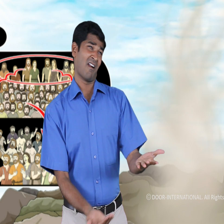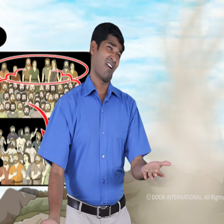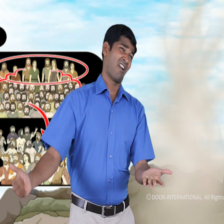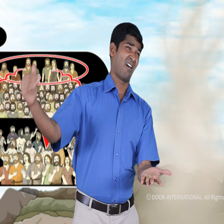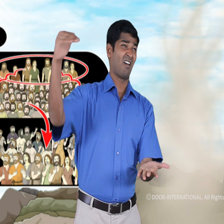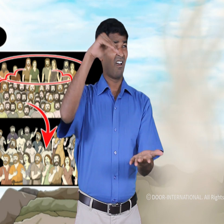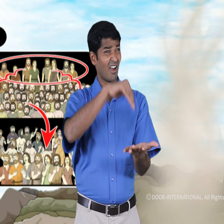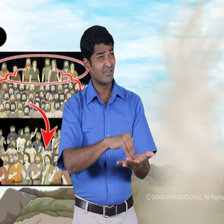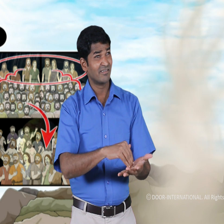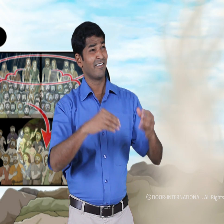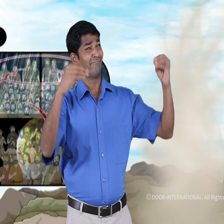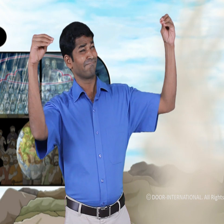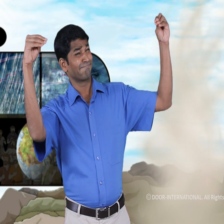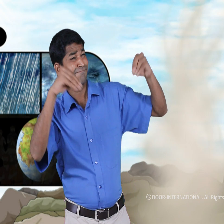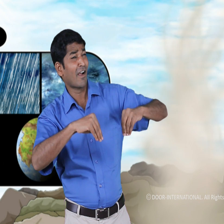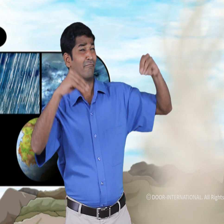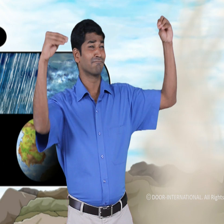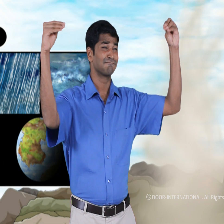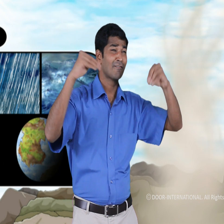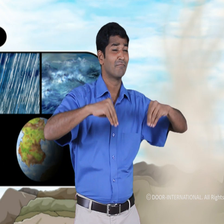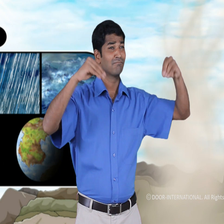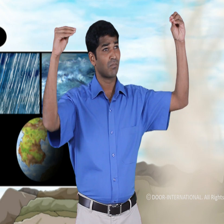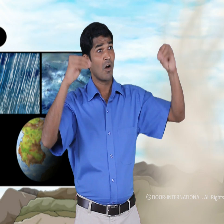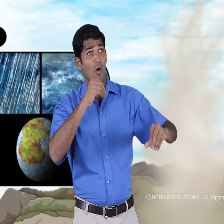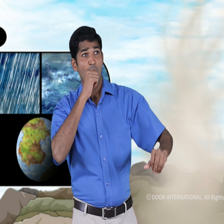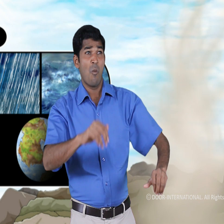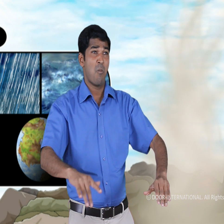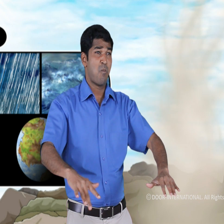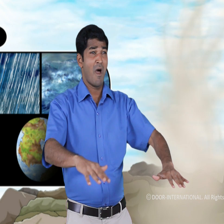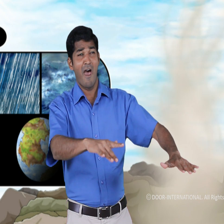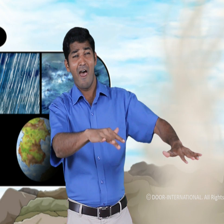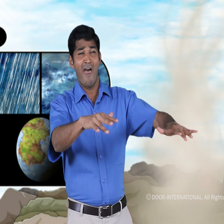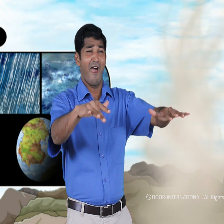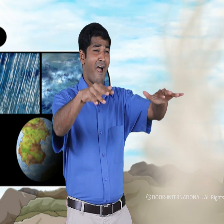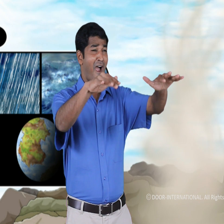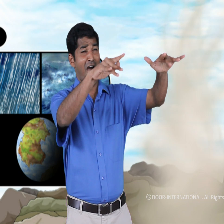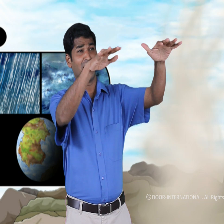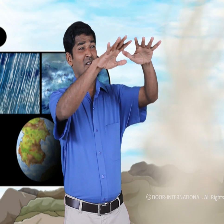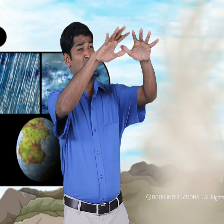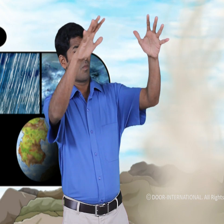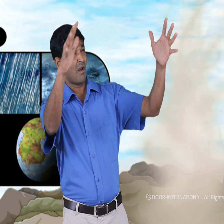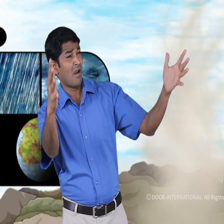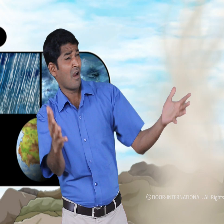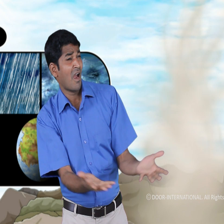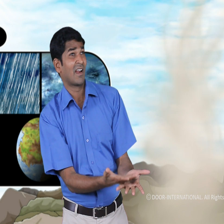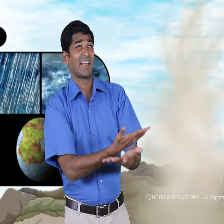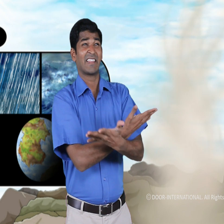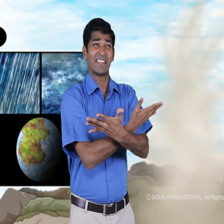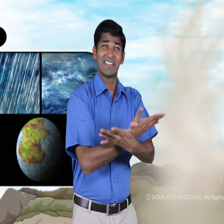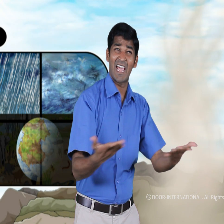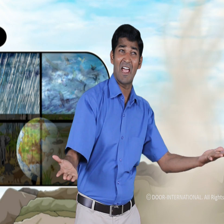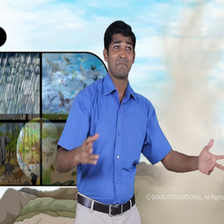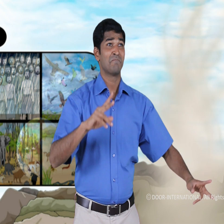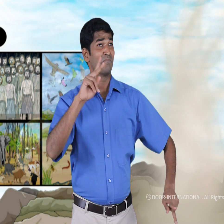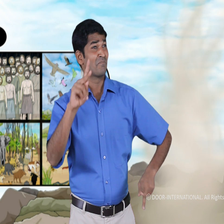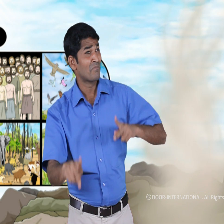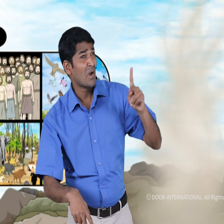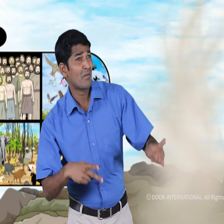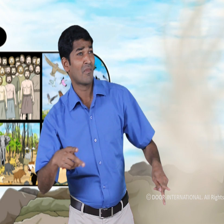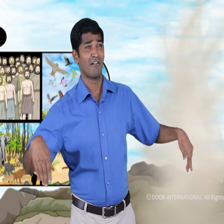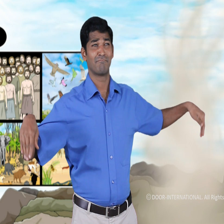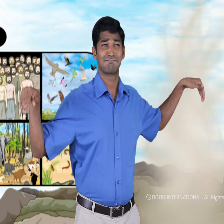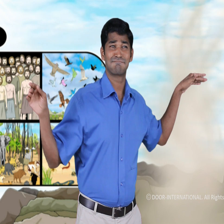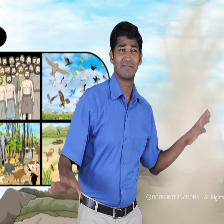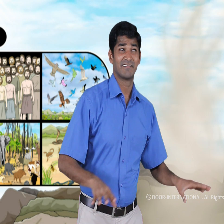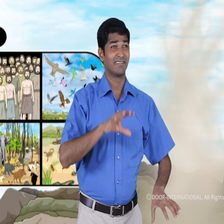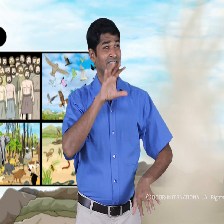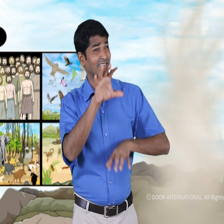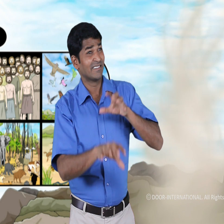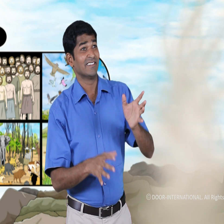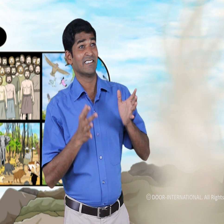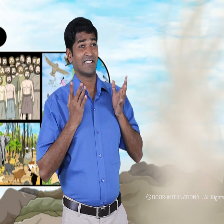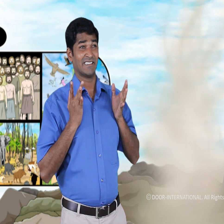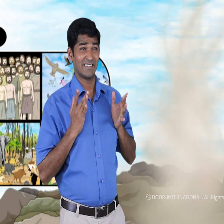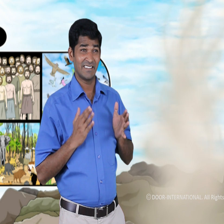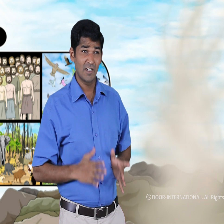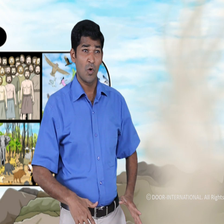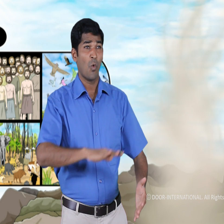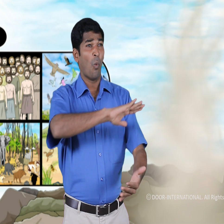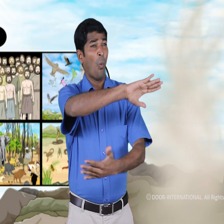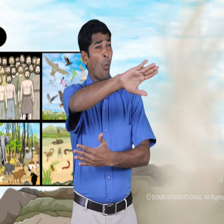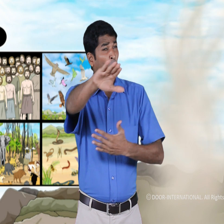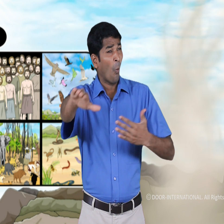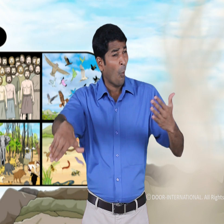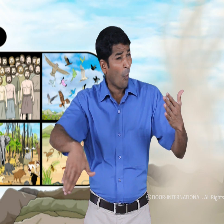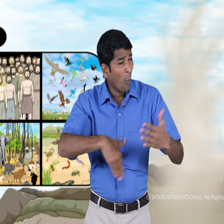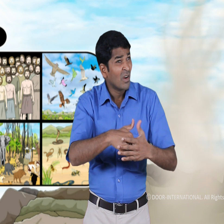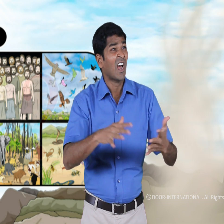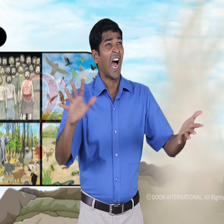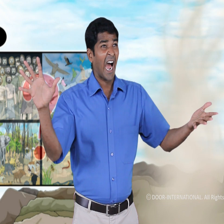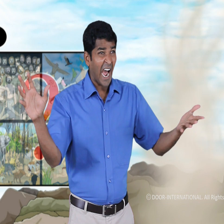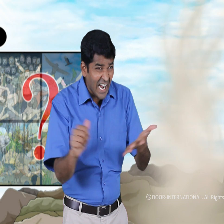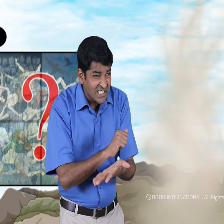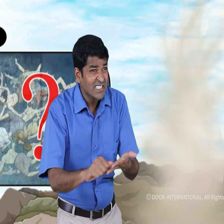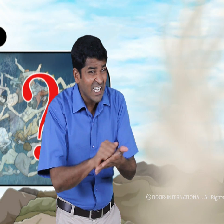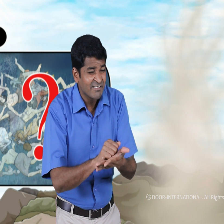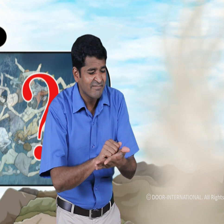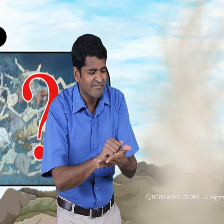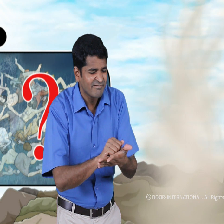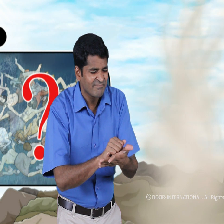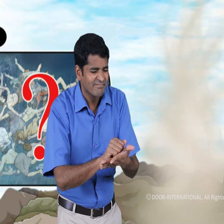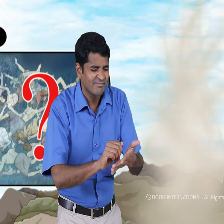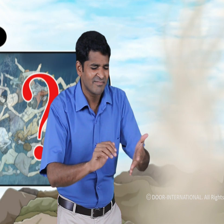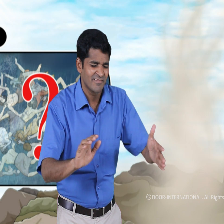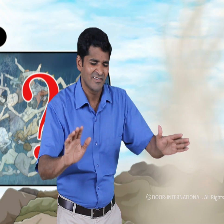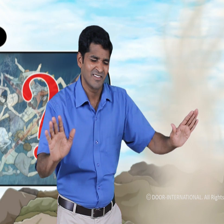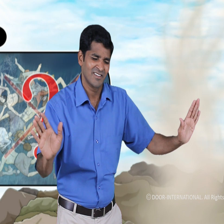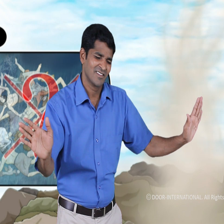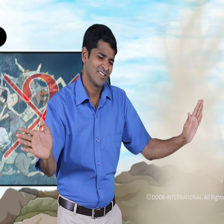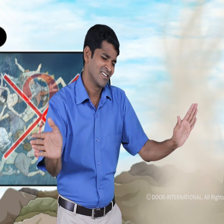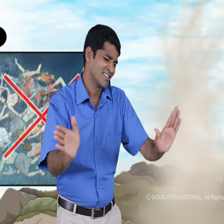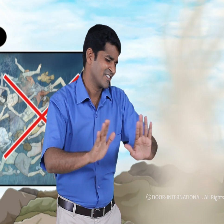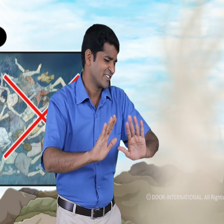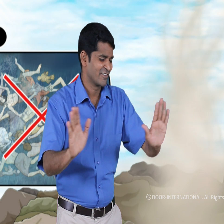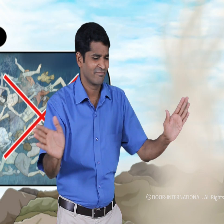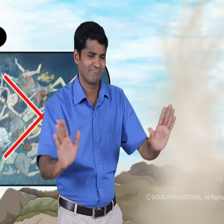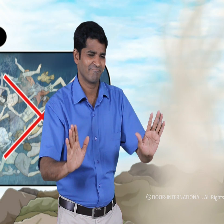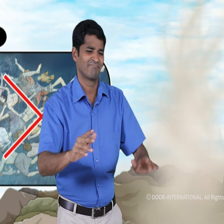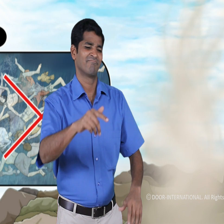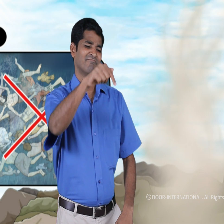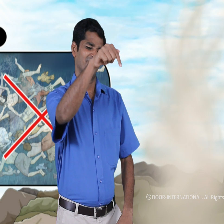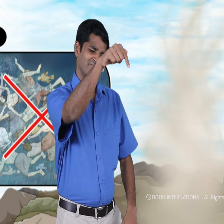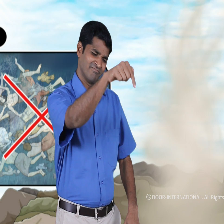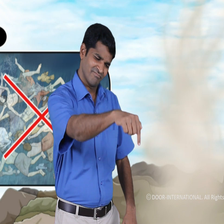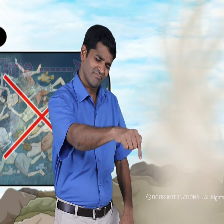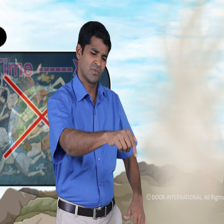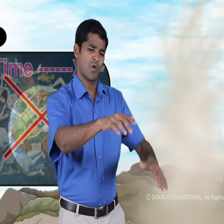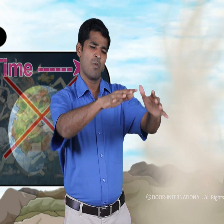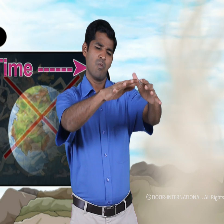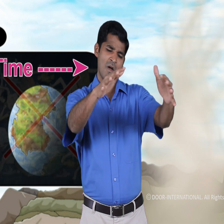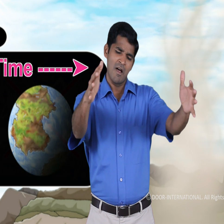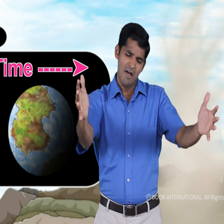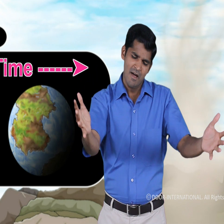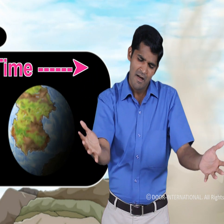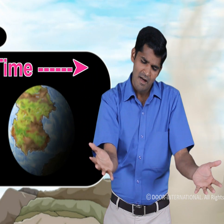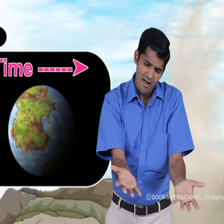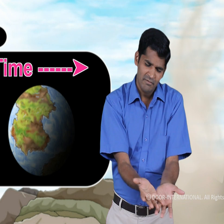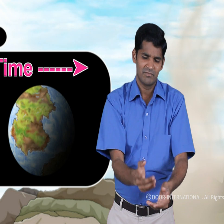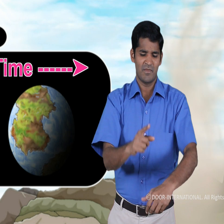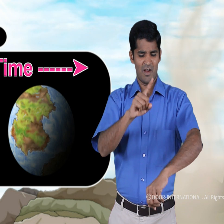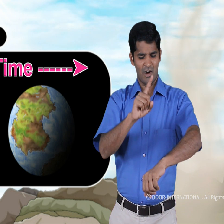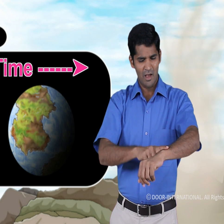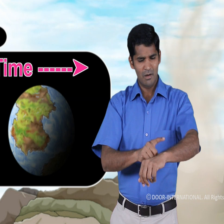And never again will I destroy all living creatures as I have done.